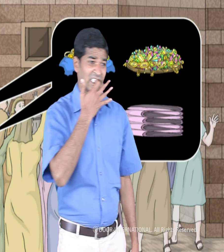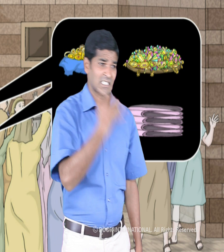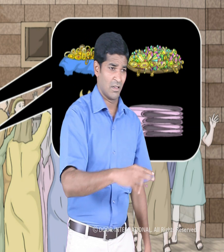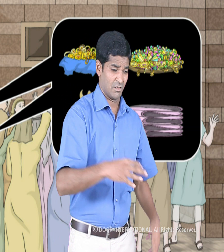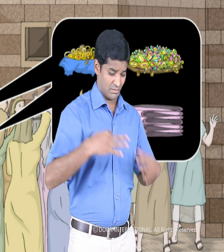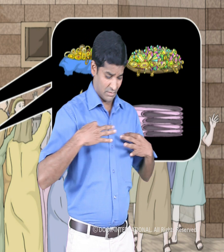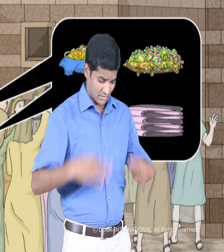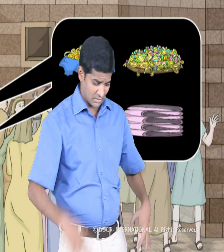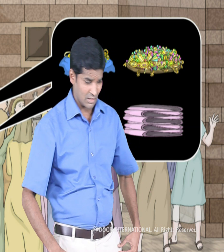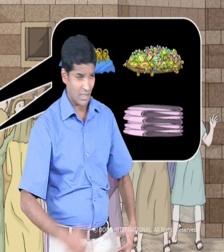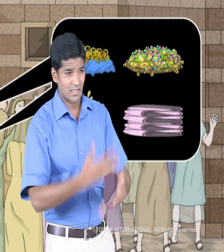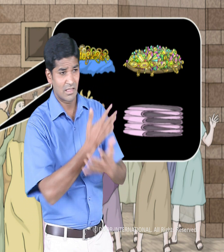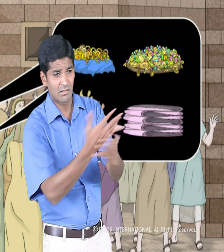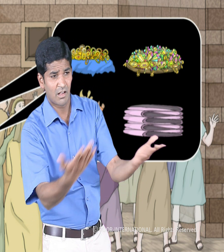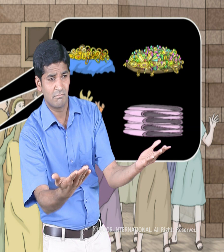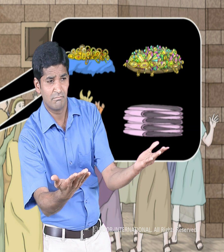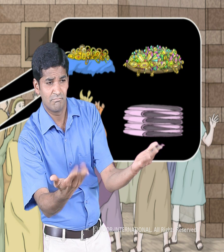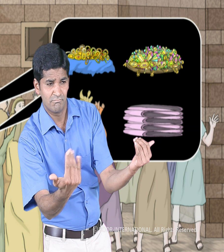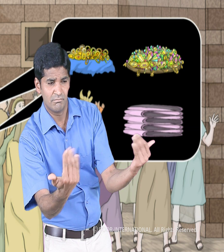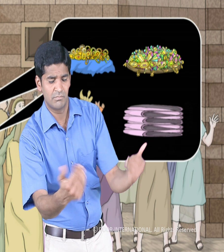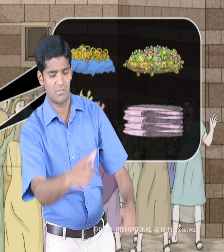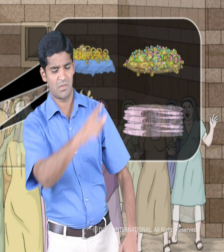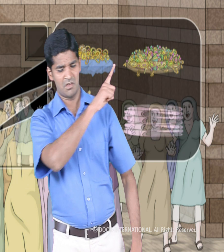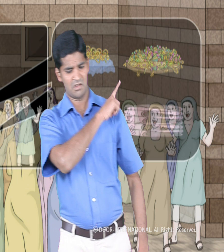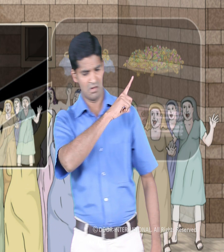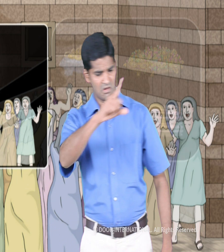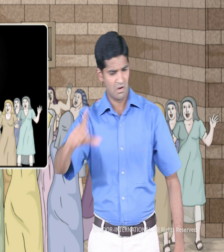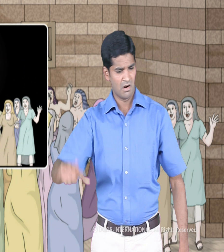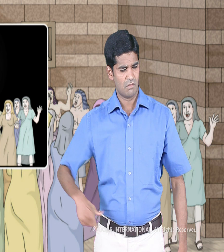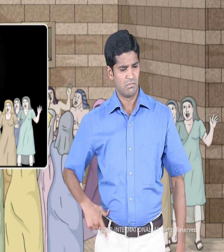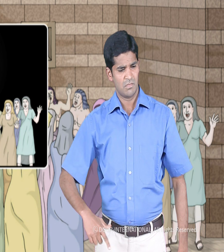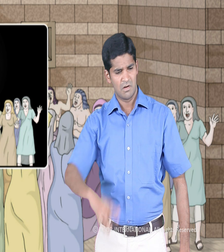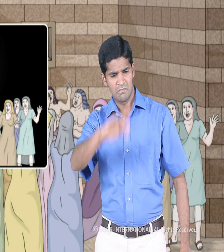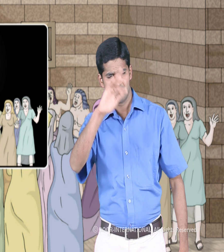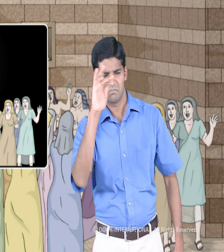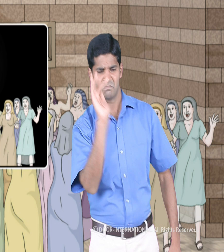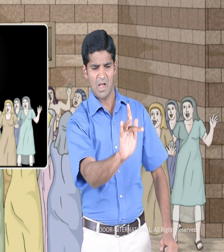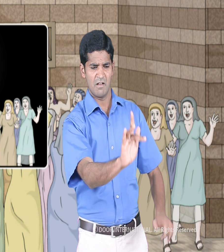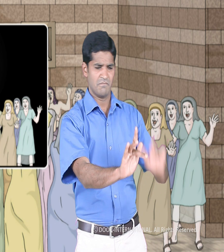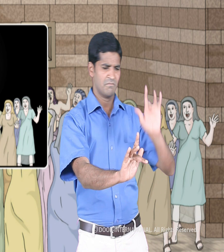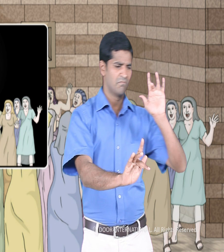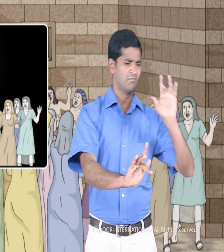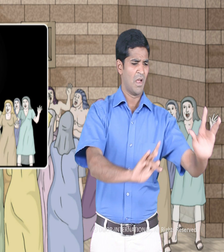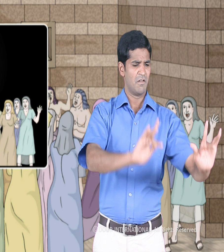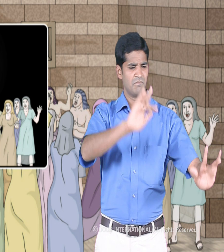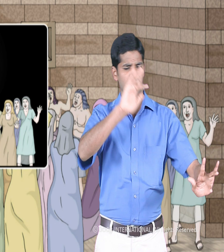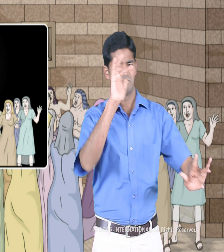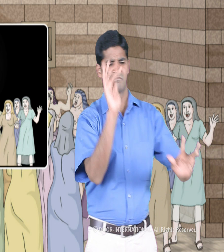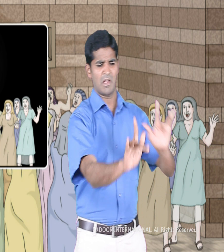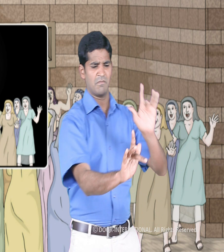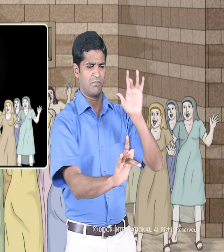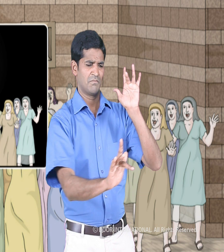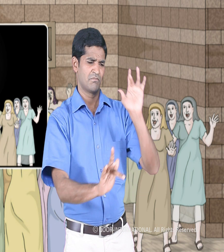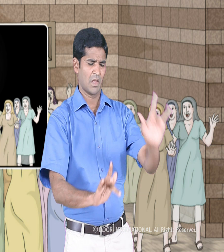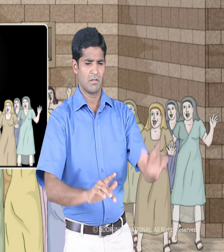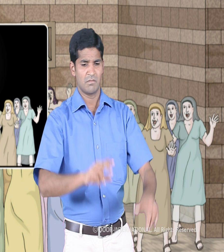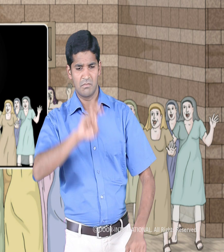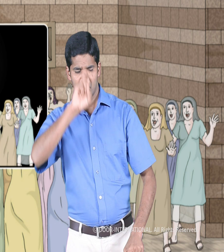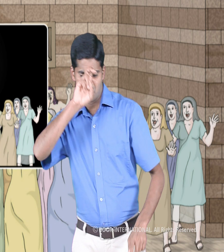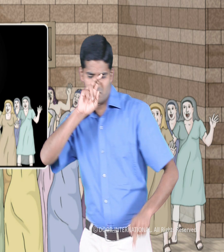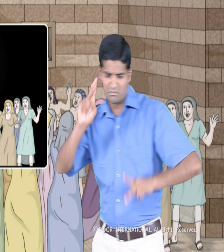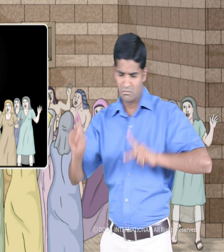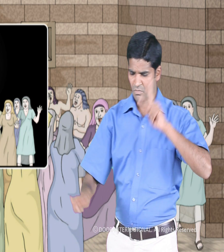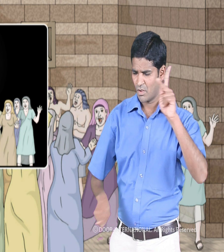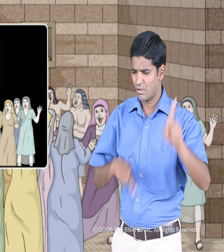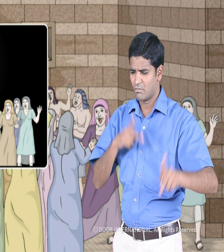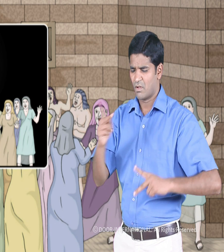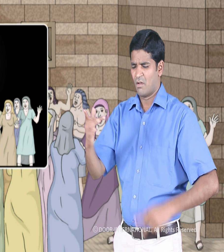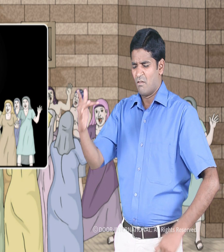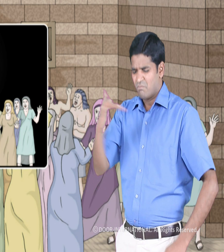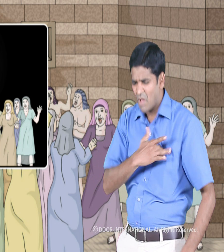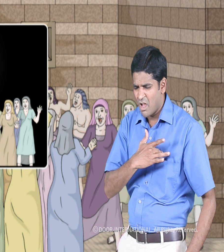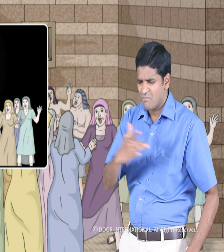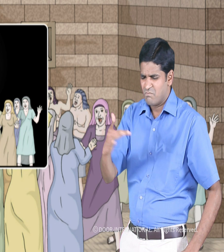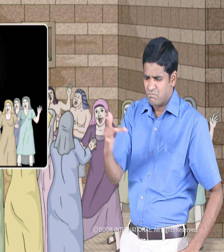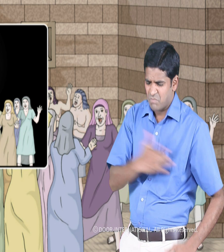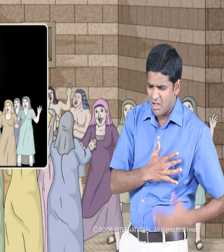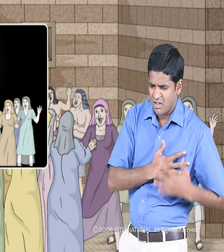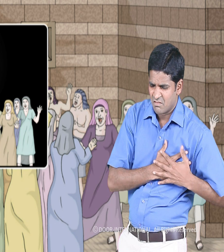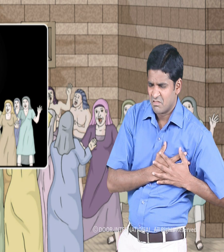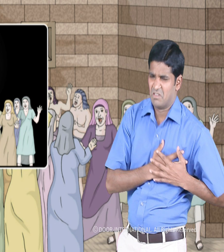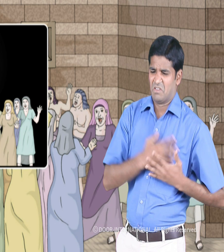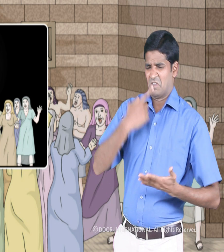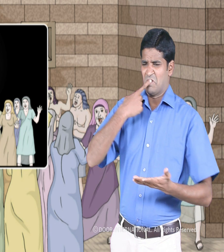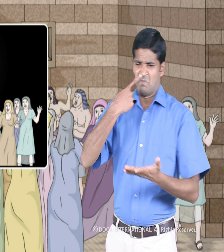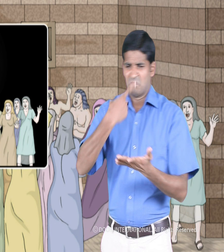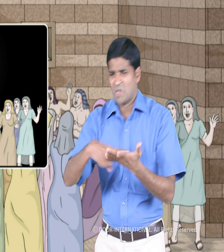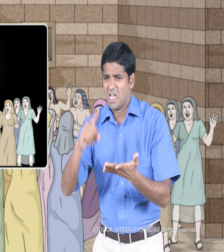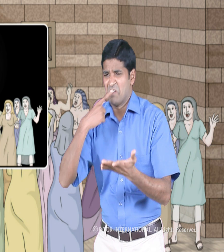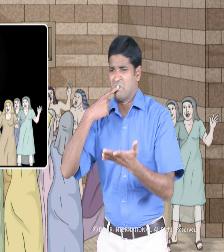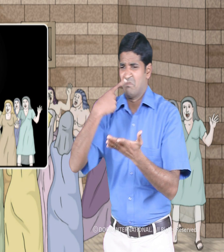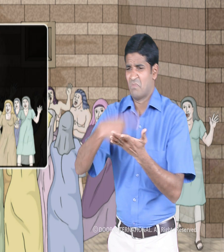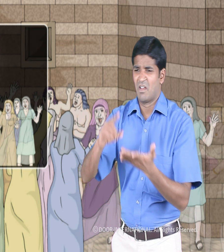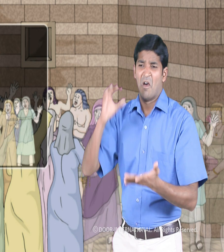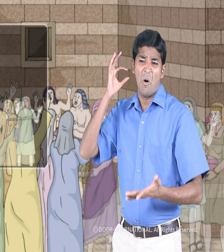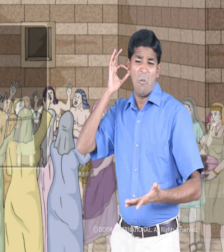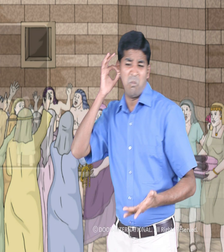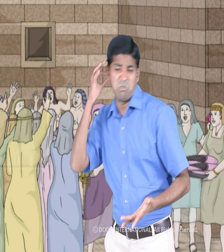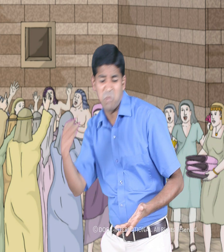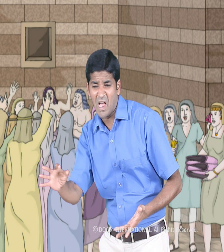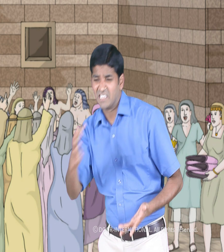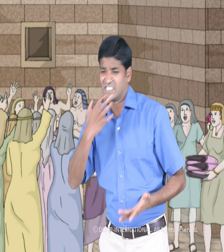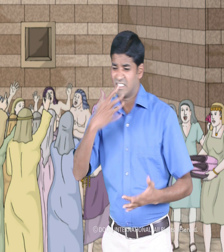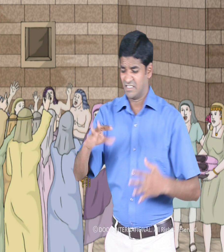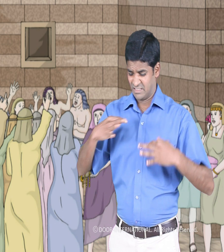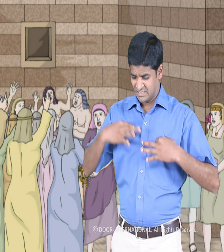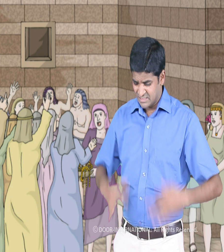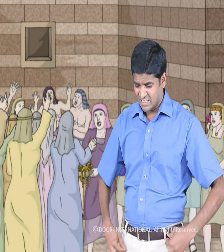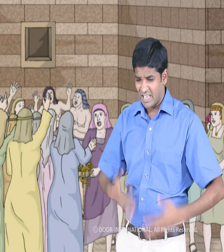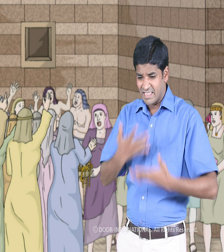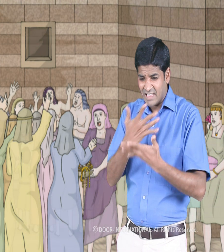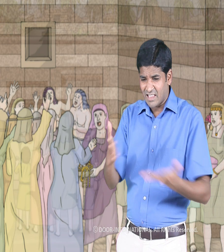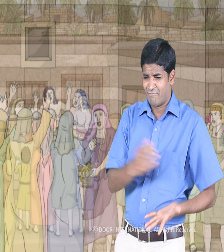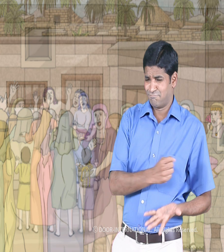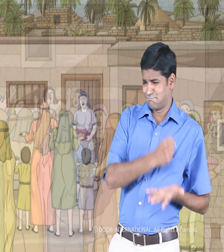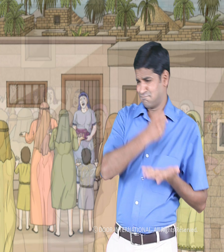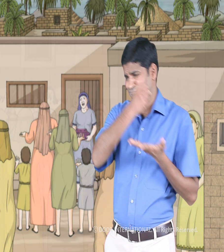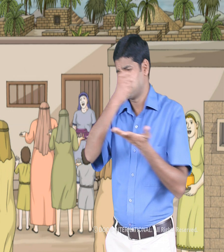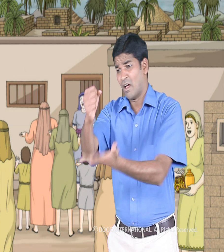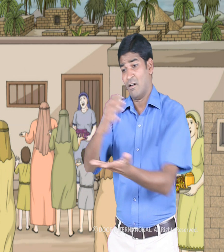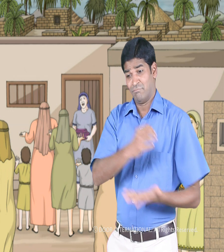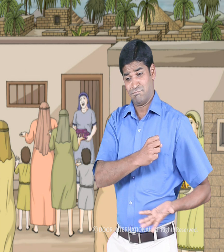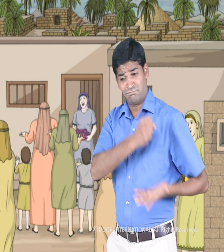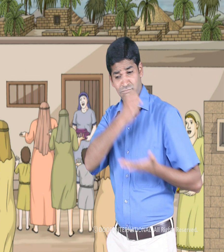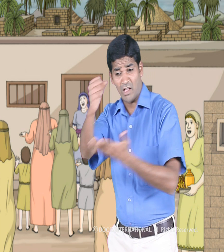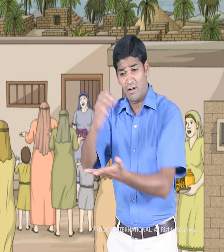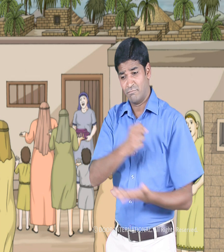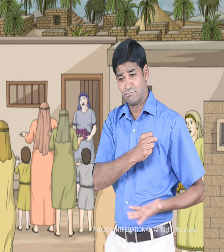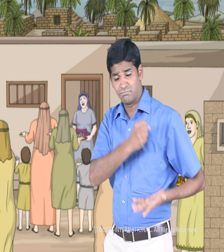And the LORD gave the people such favor in the sight of the Egyptians that they granted their request.